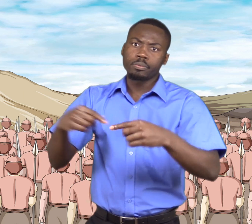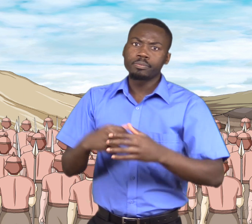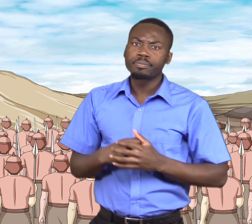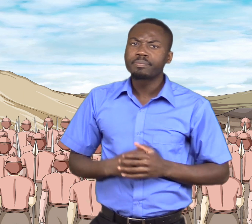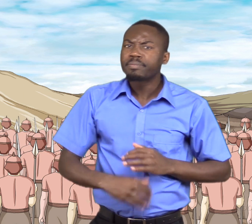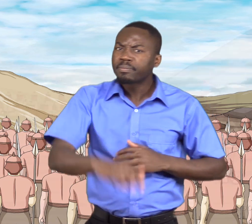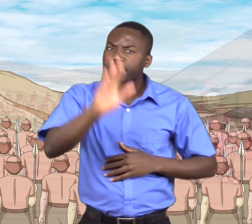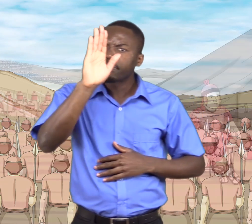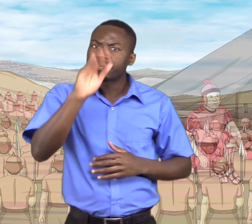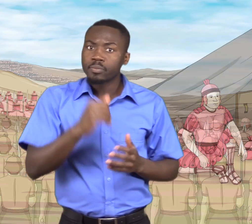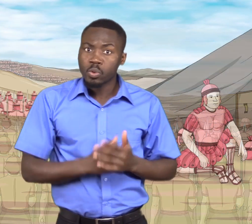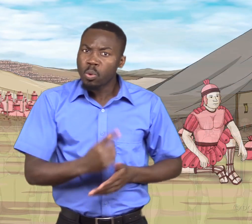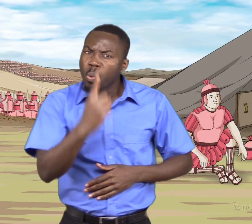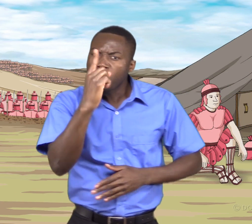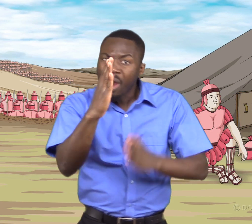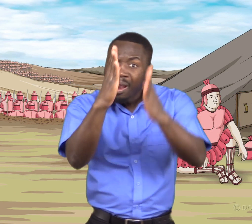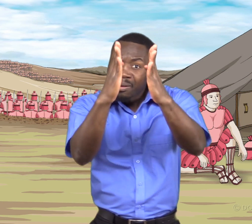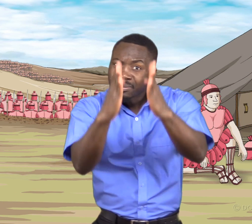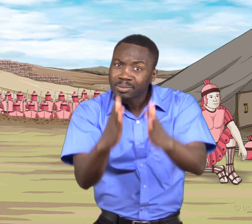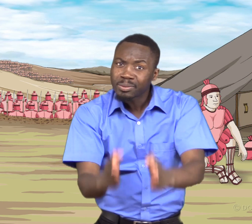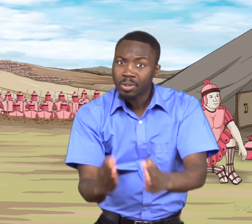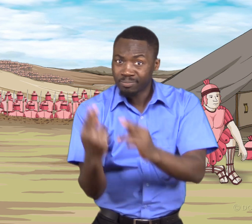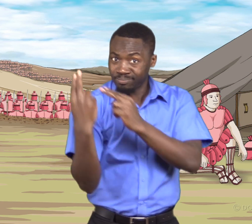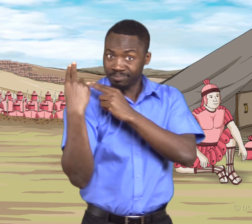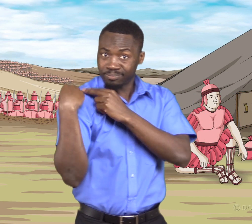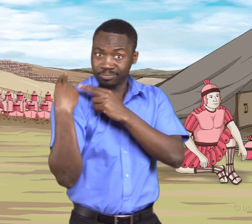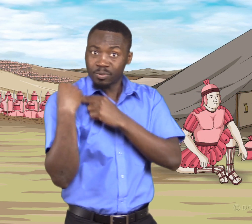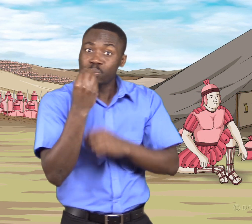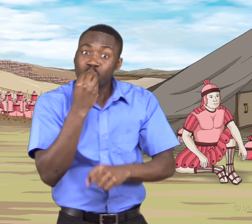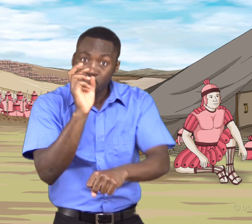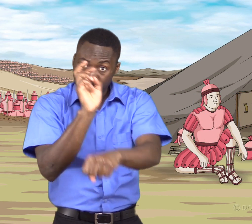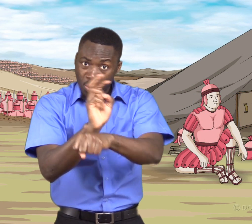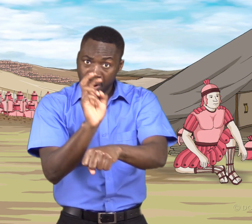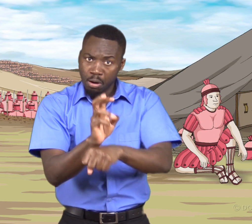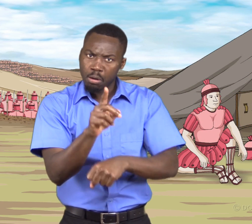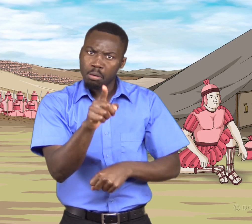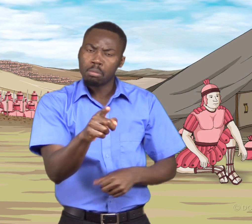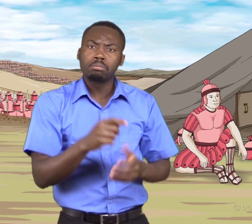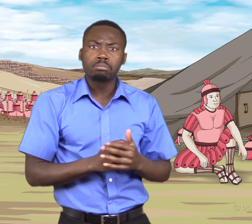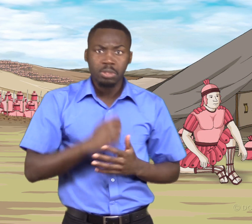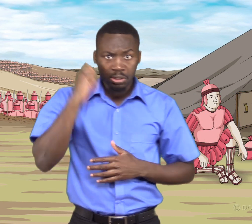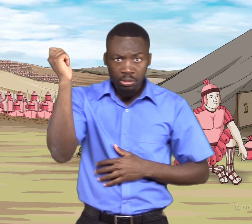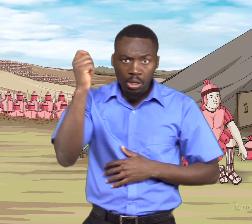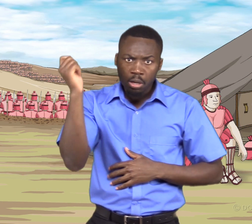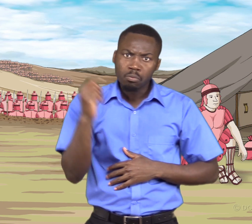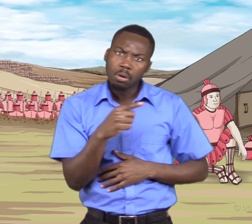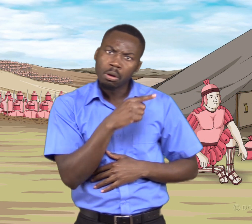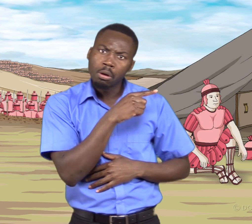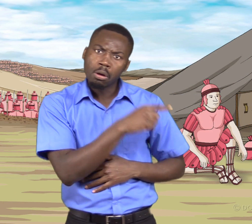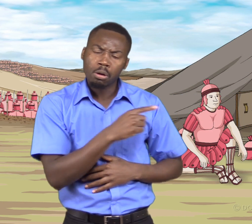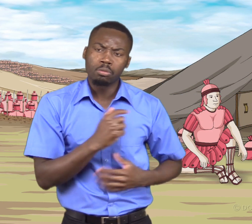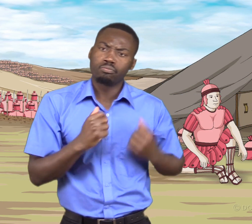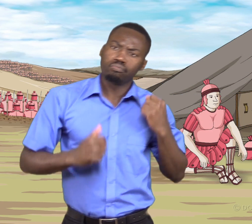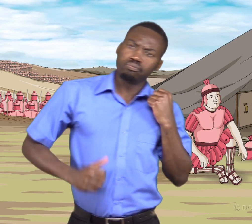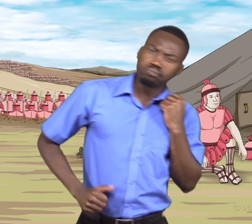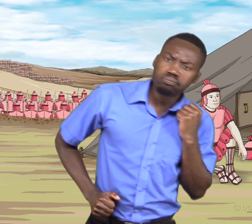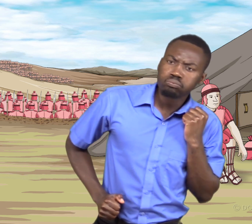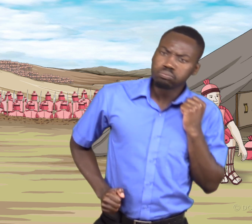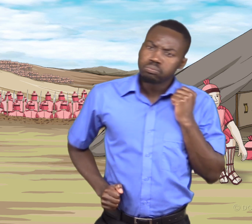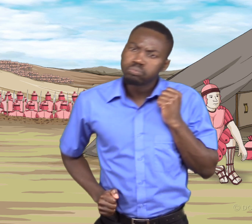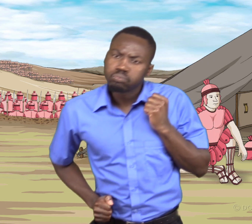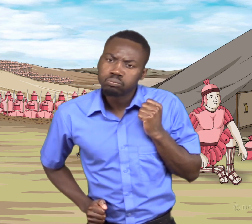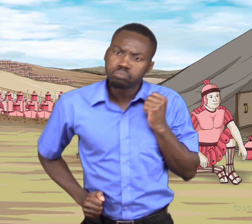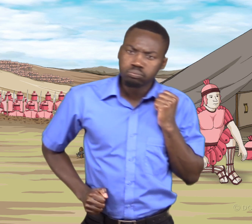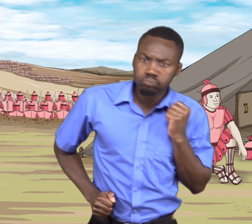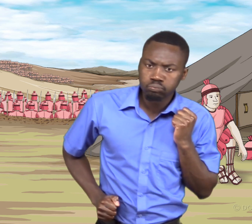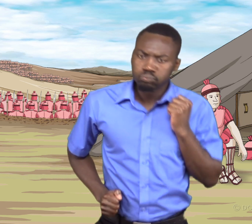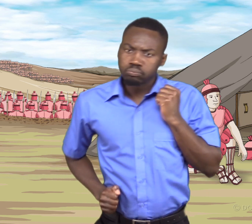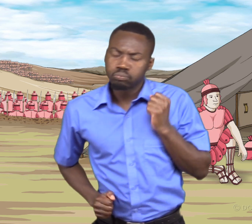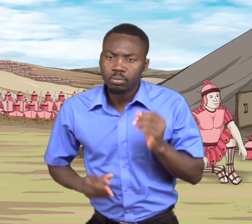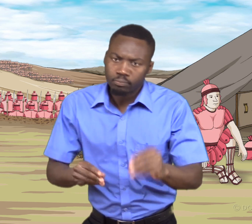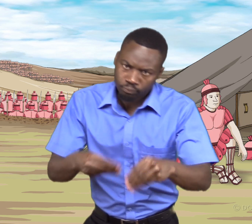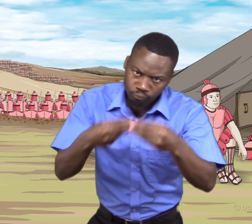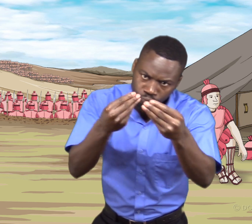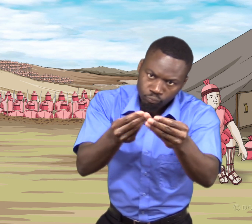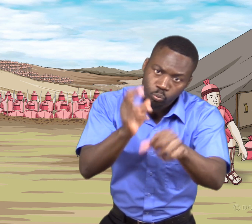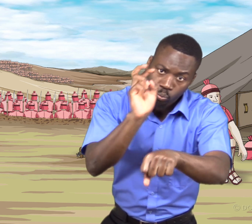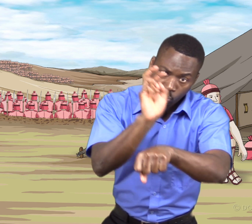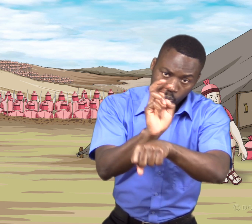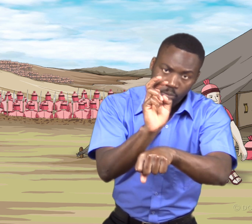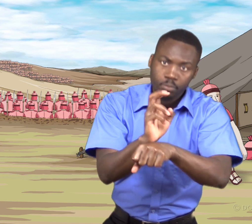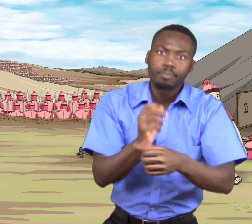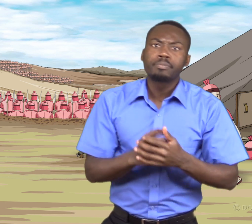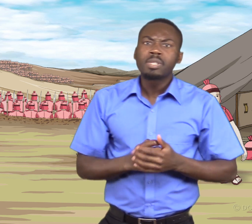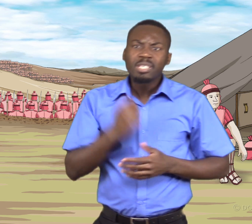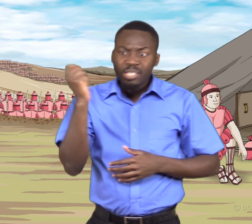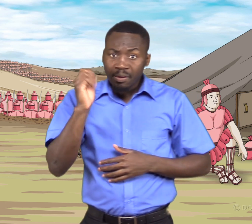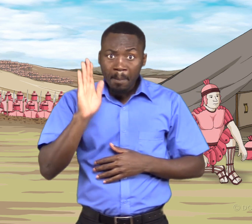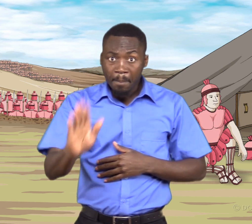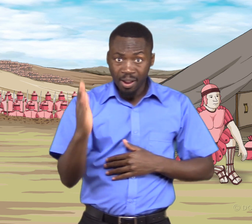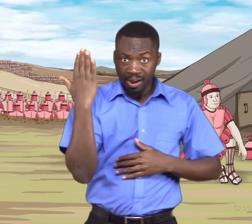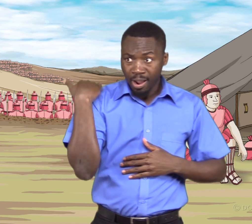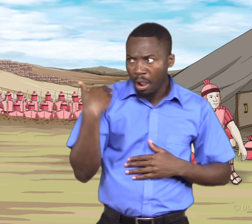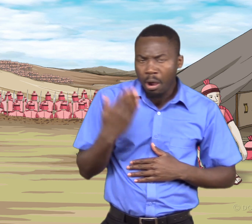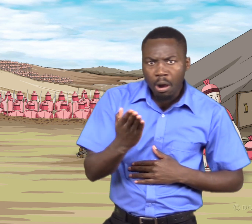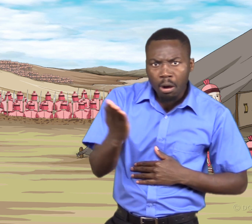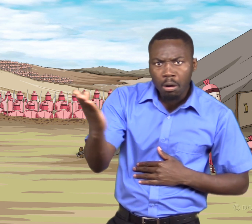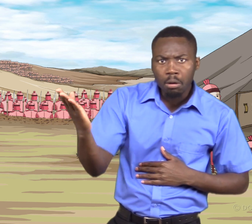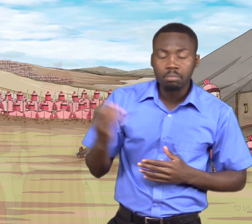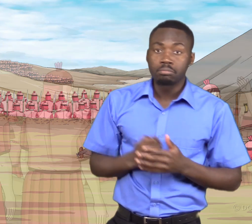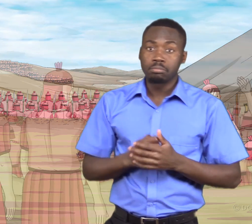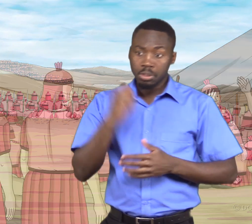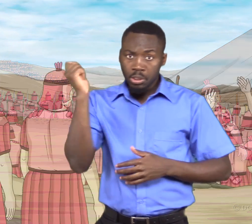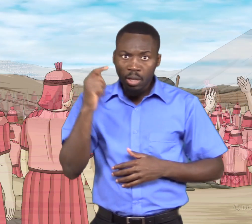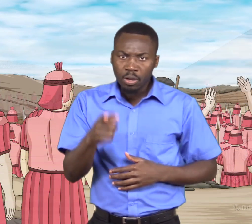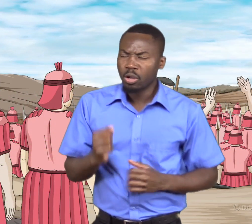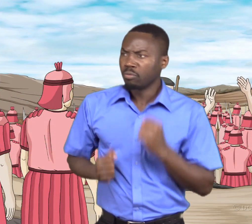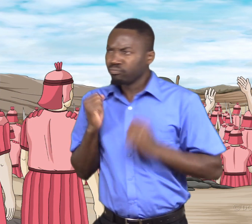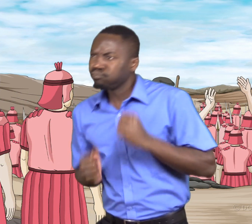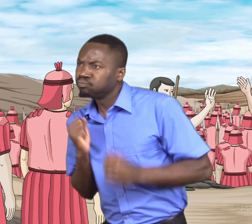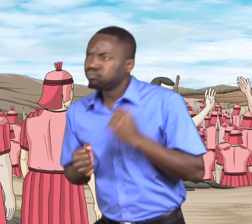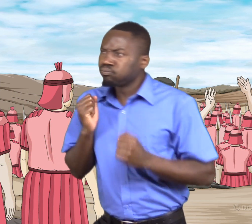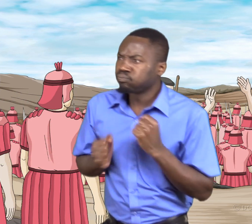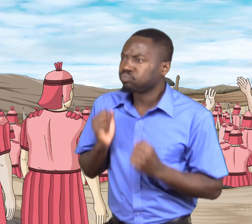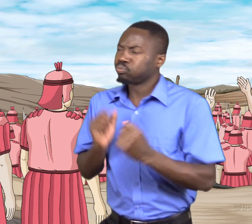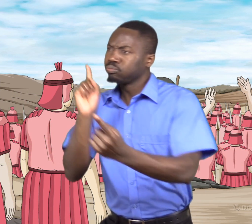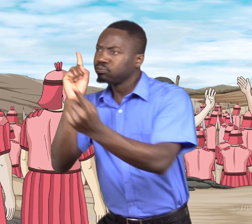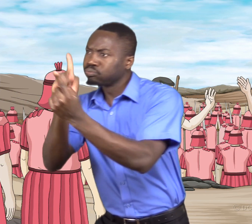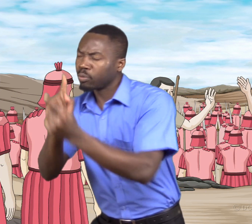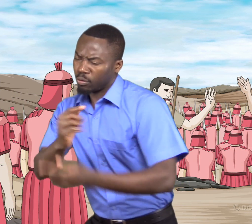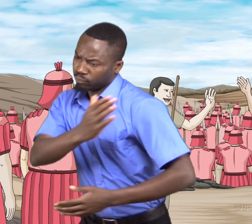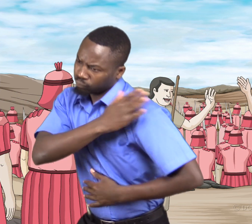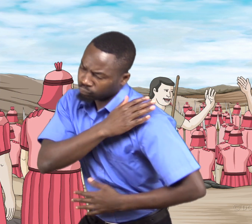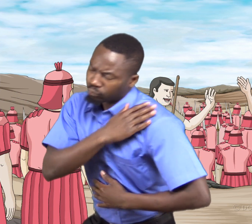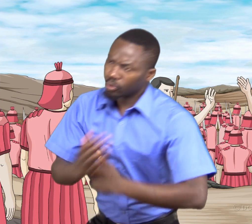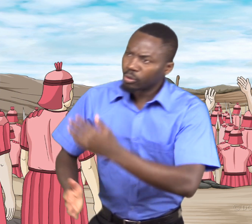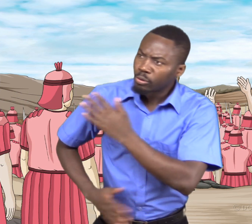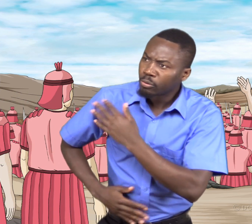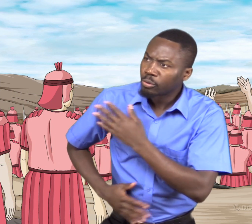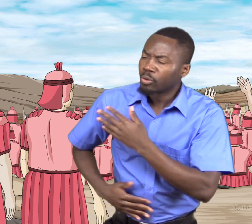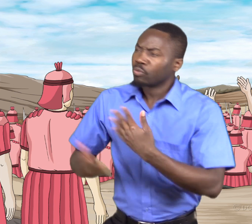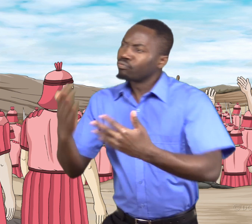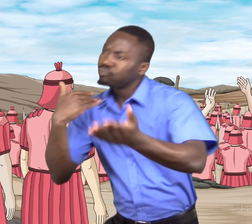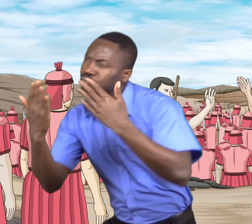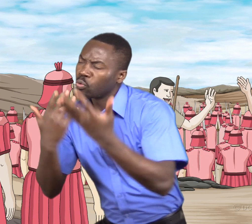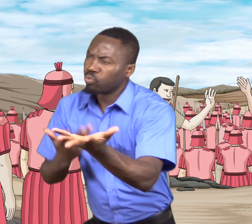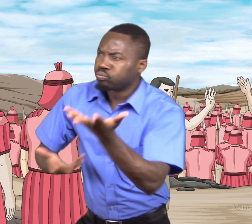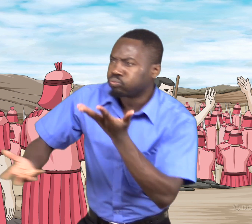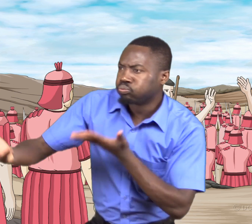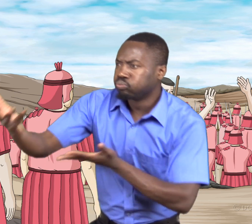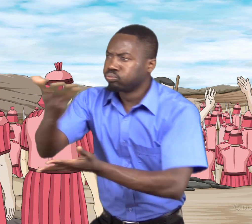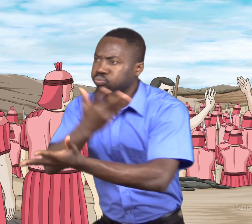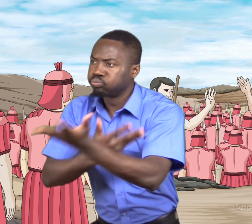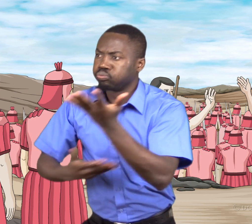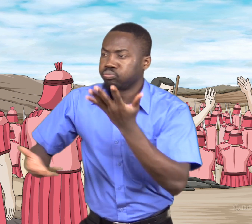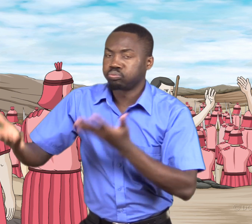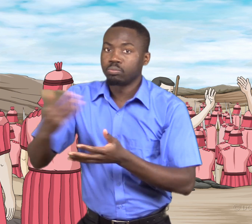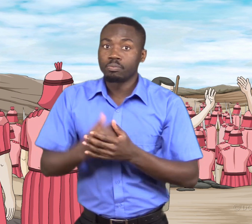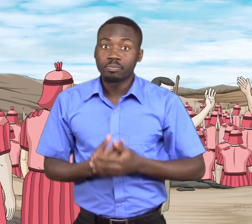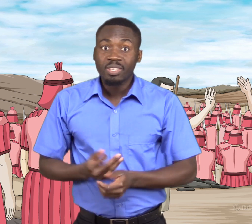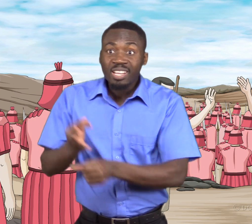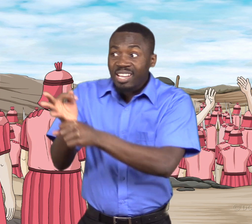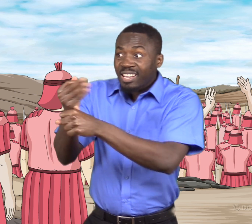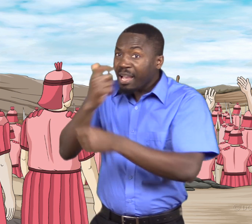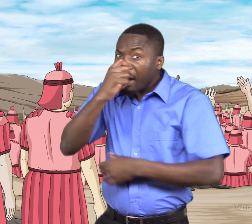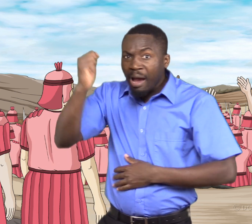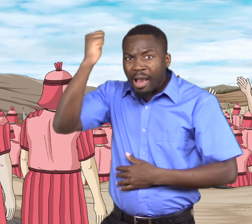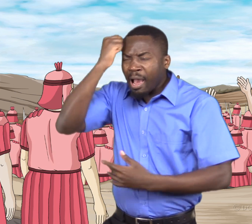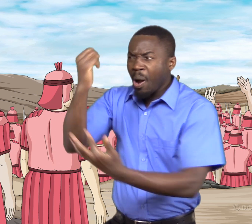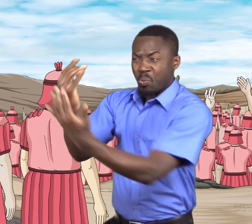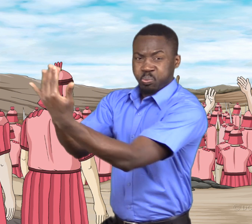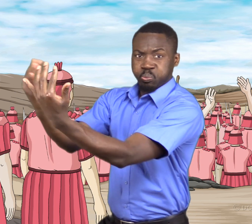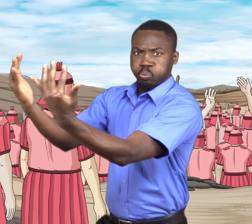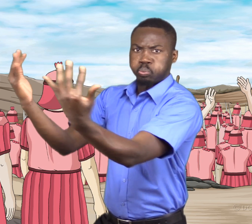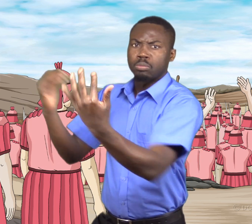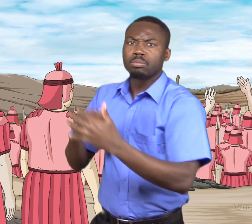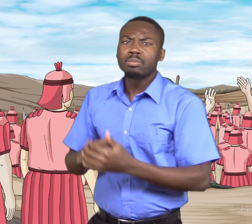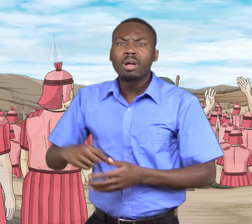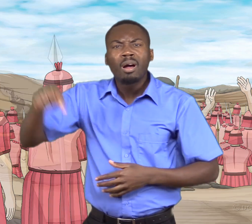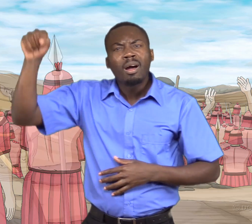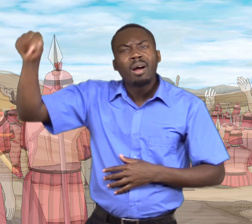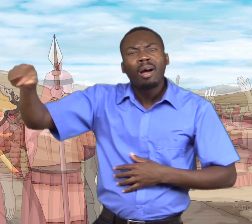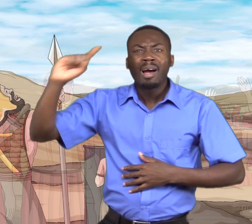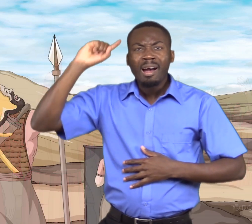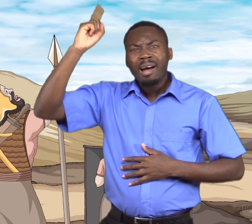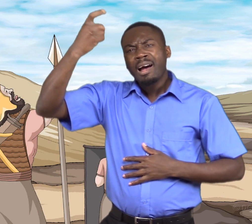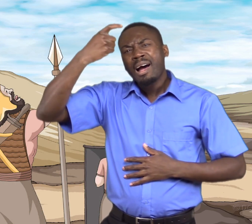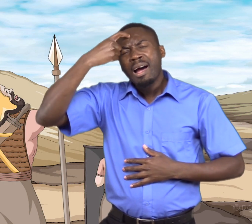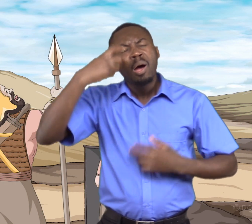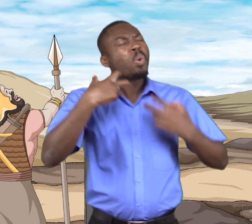Then David left his supplies in the care of the quartermaster and ran to the battle line. When he arrived, he asked his brothers how they were doing.